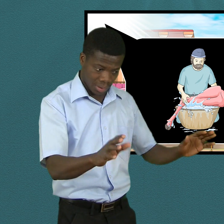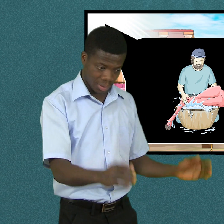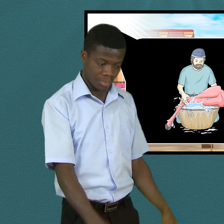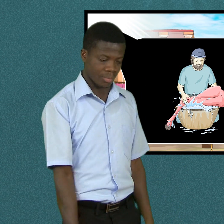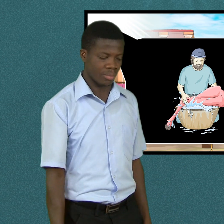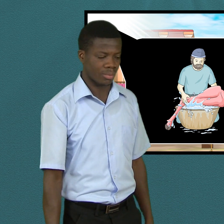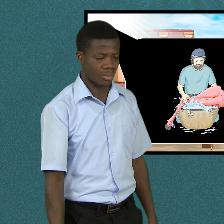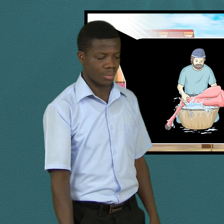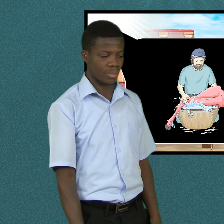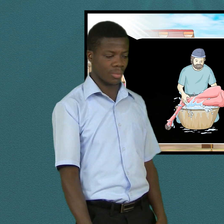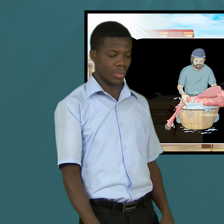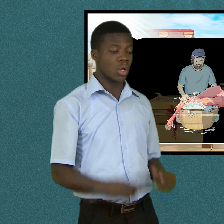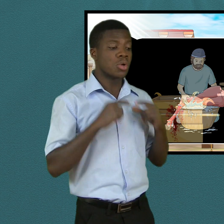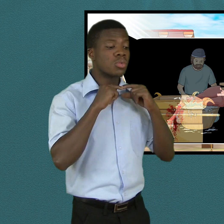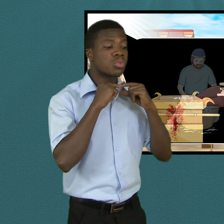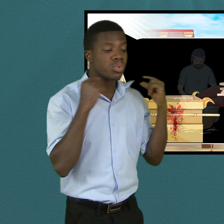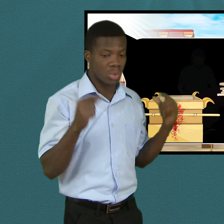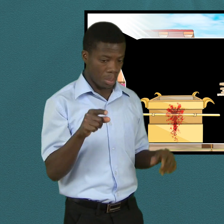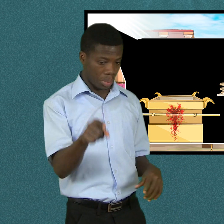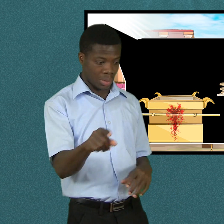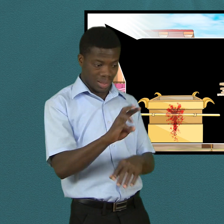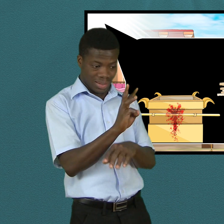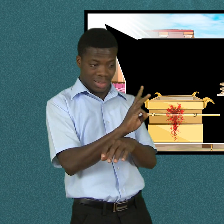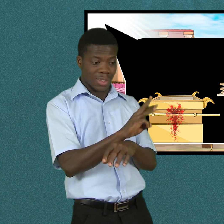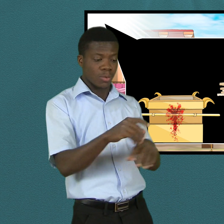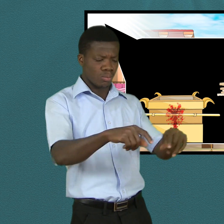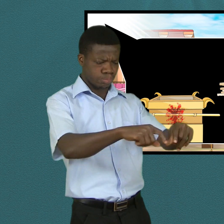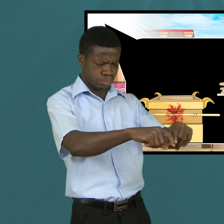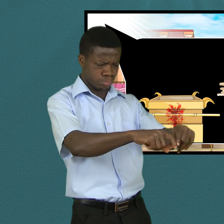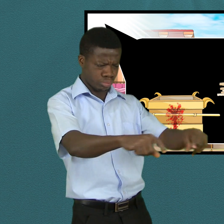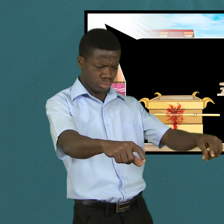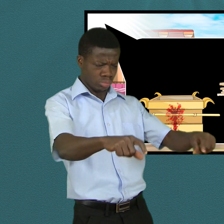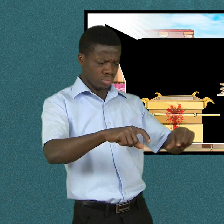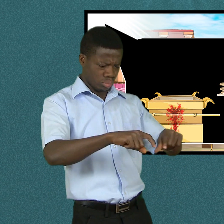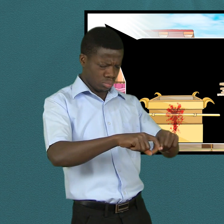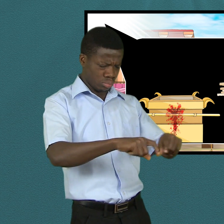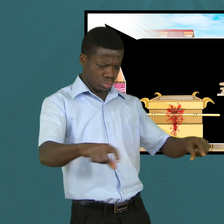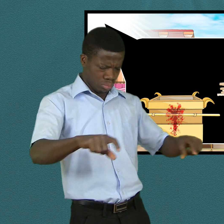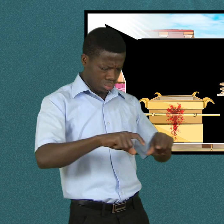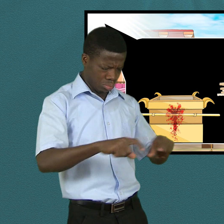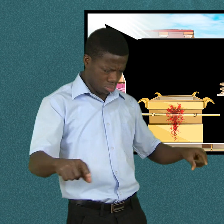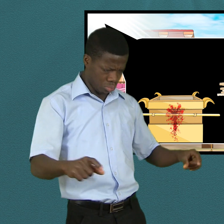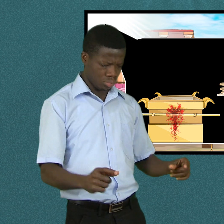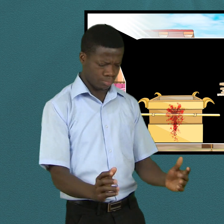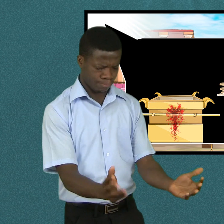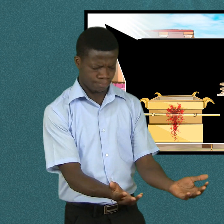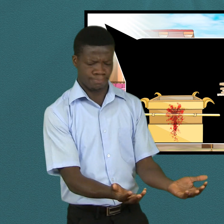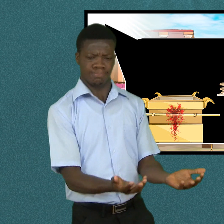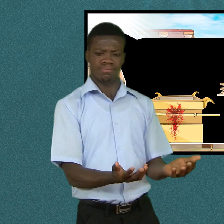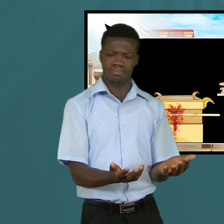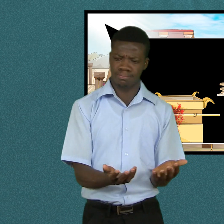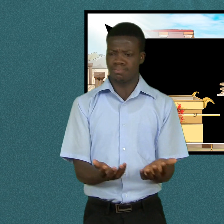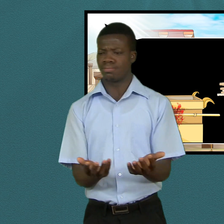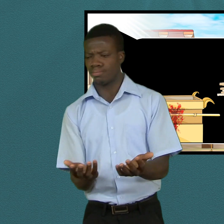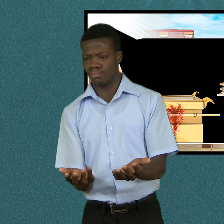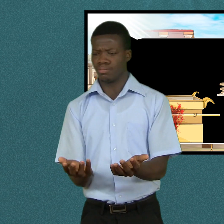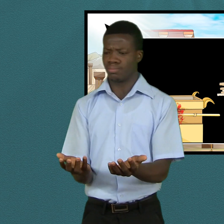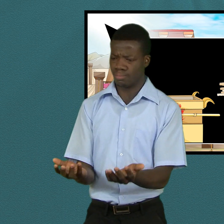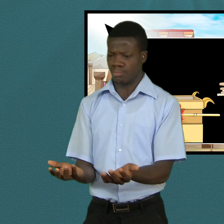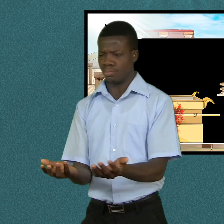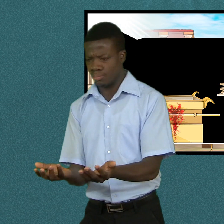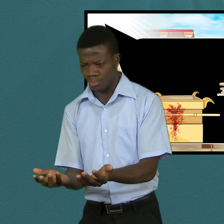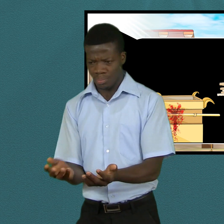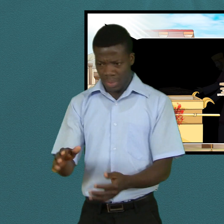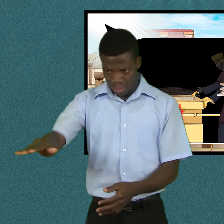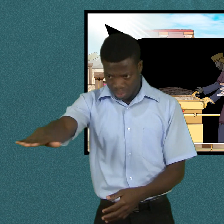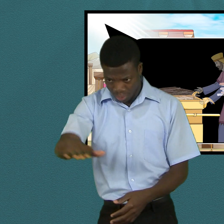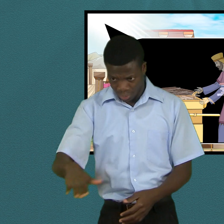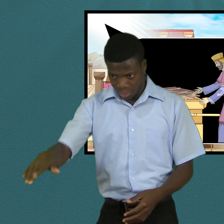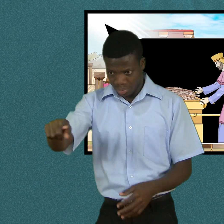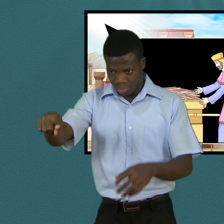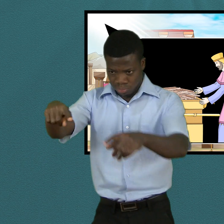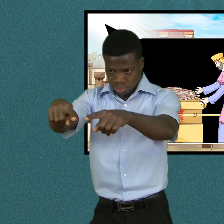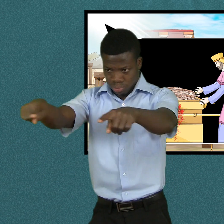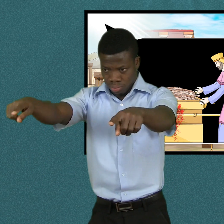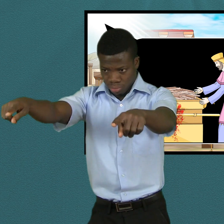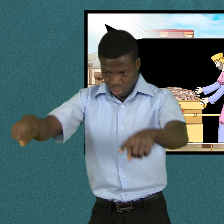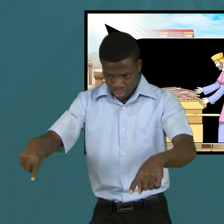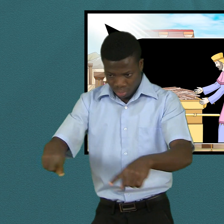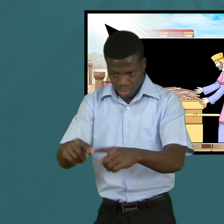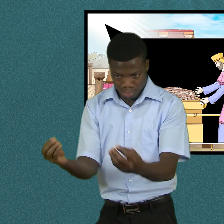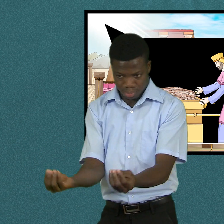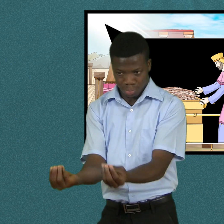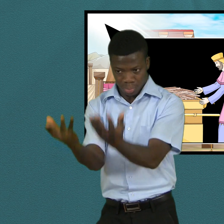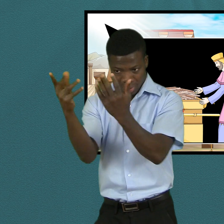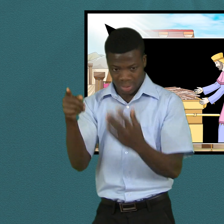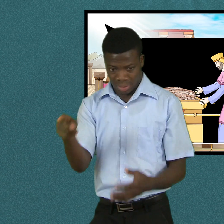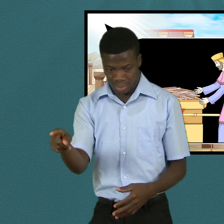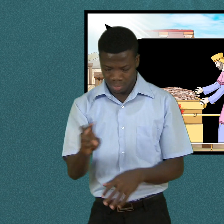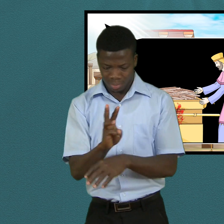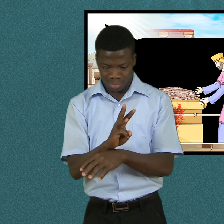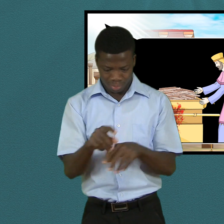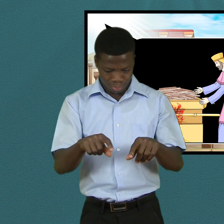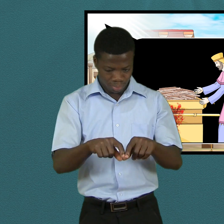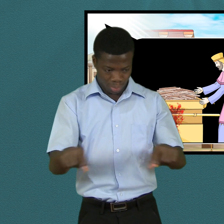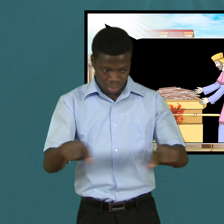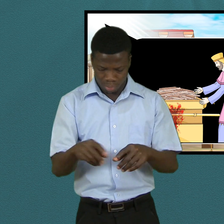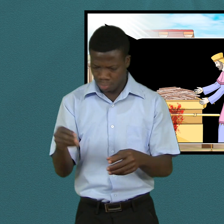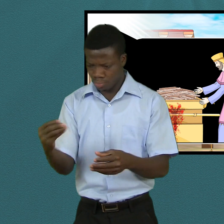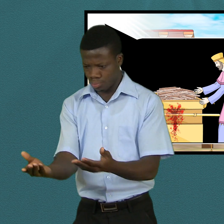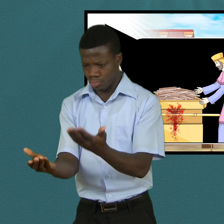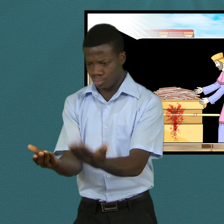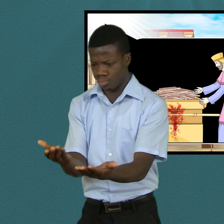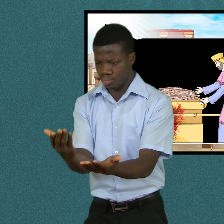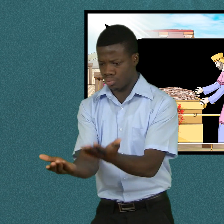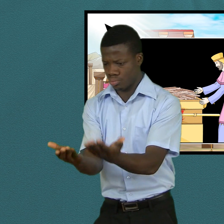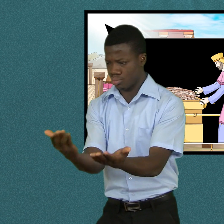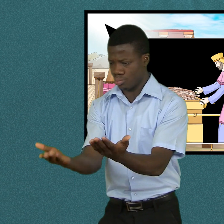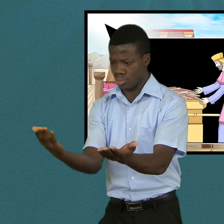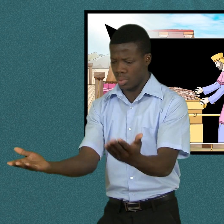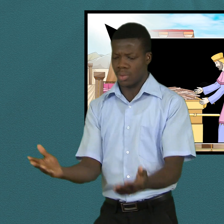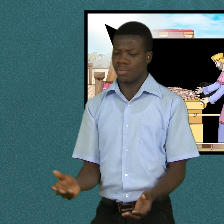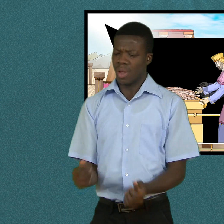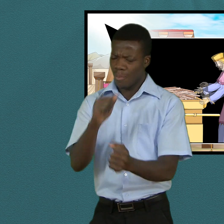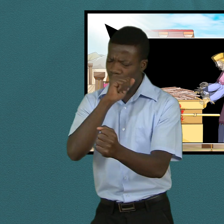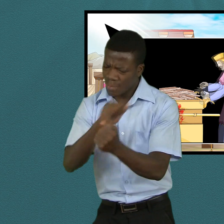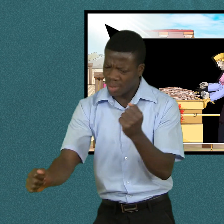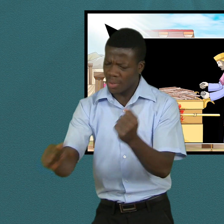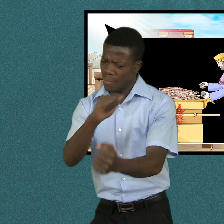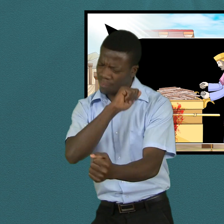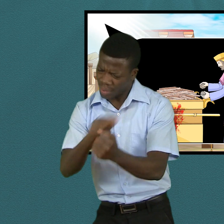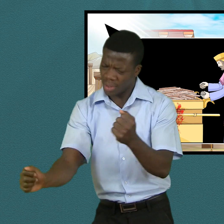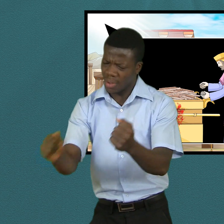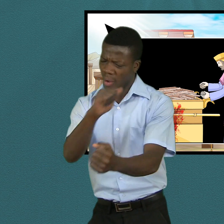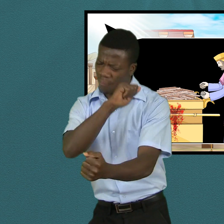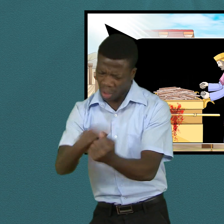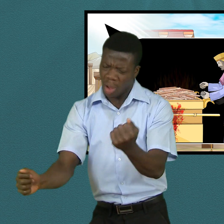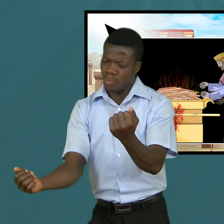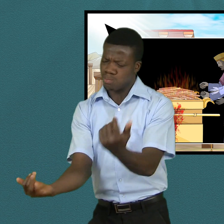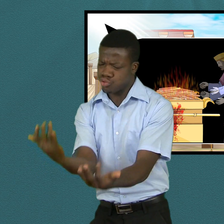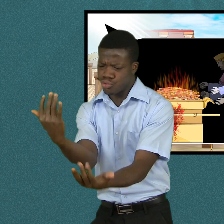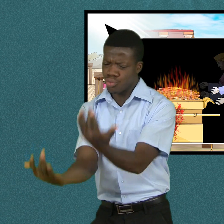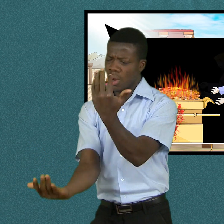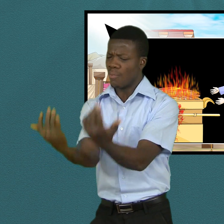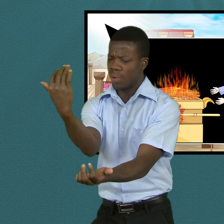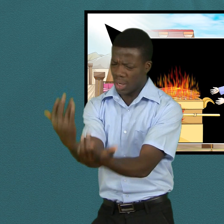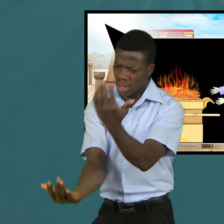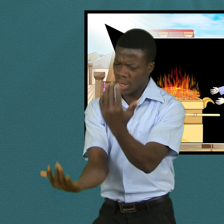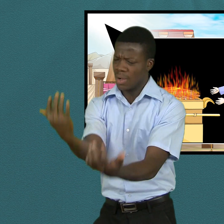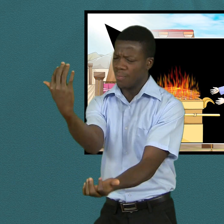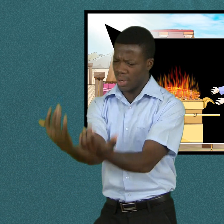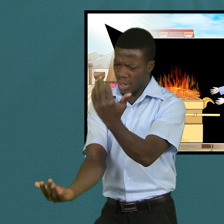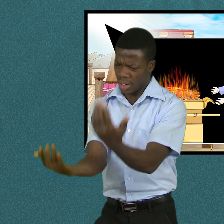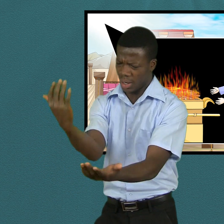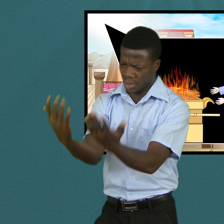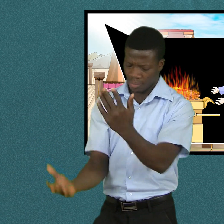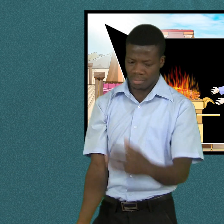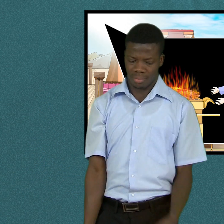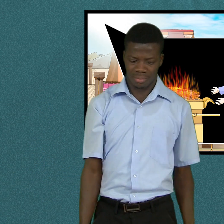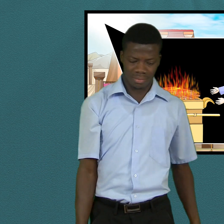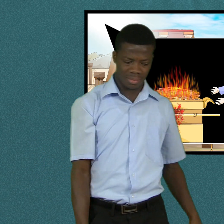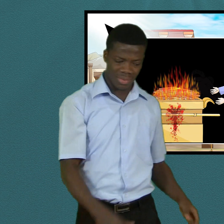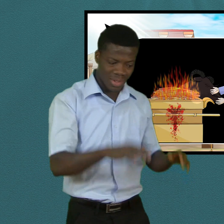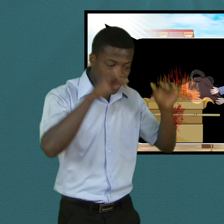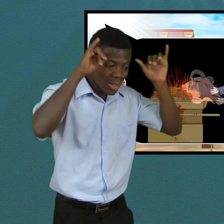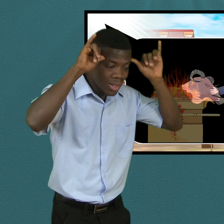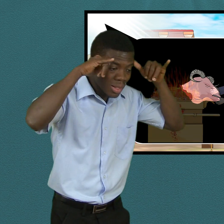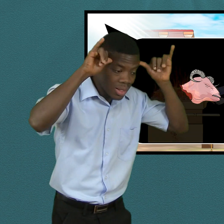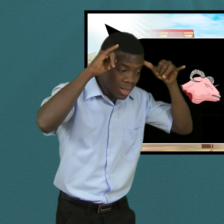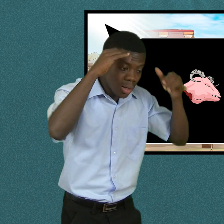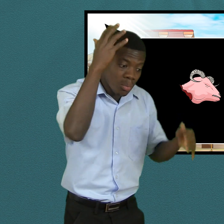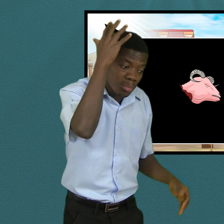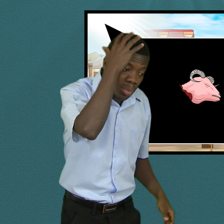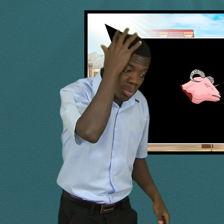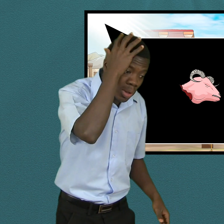The sons of Aaron the priest shall put a fire on the altar and arrange wood on the fire.